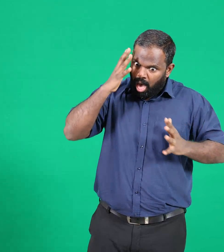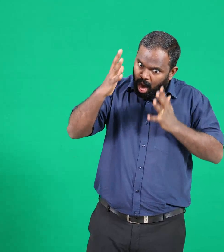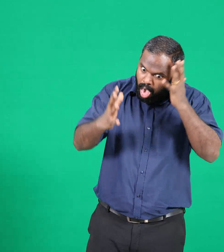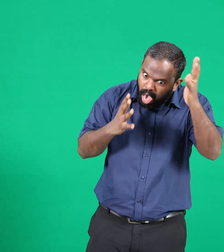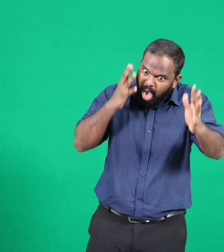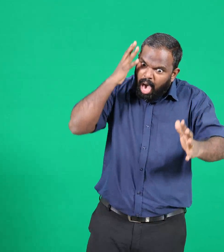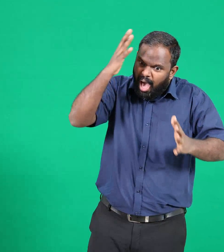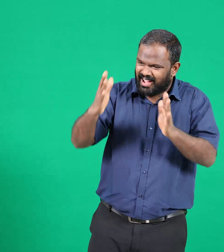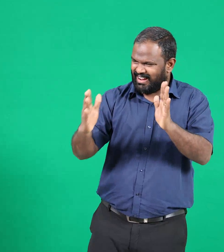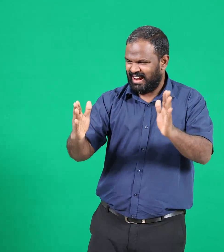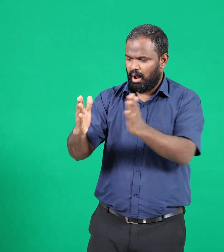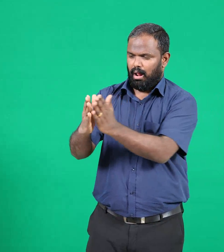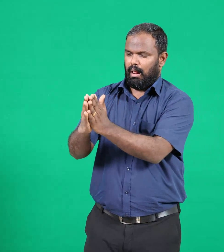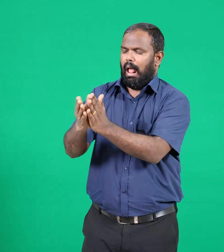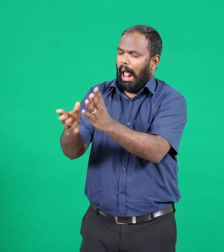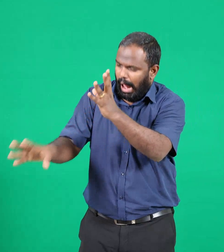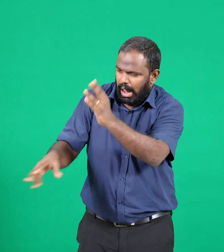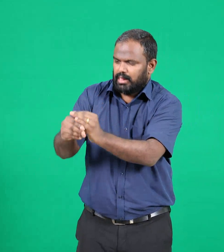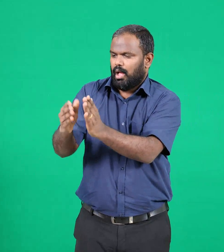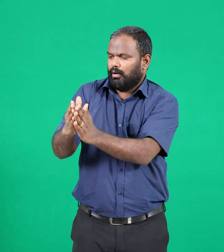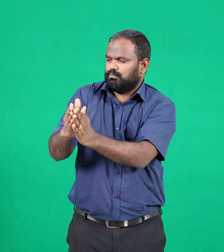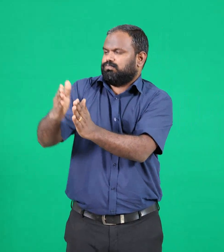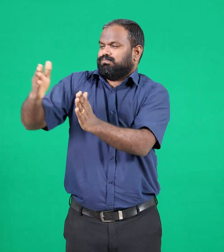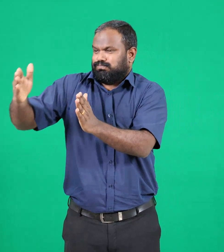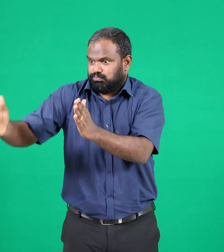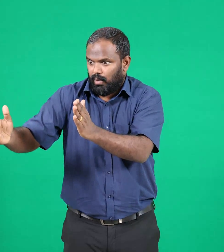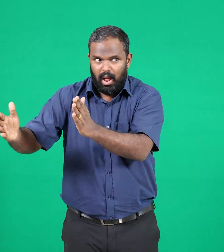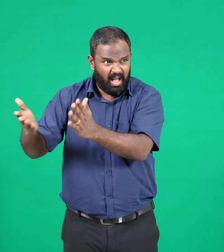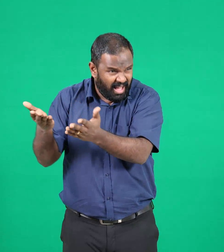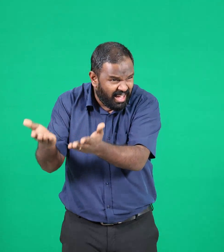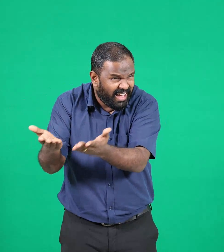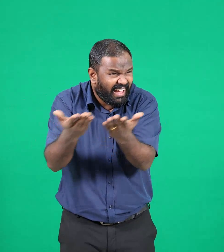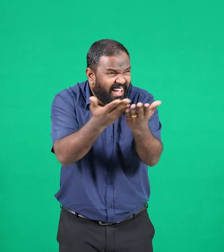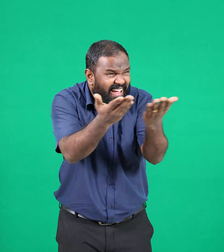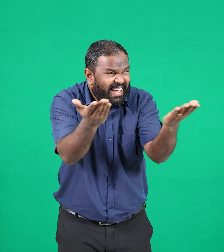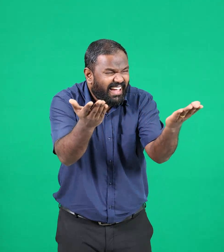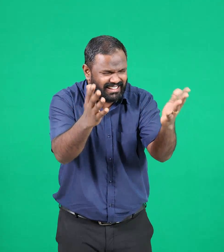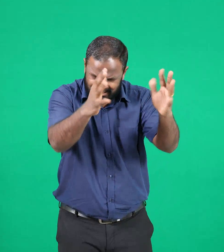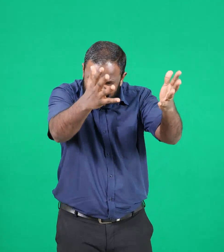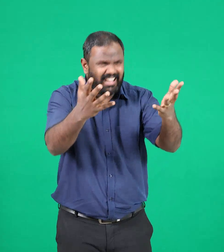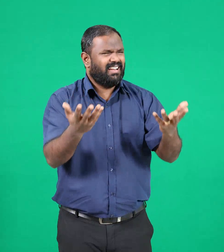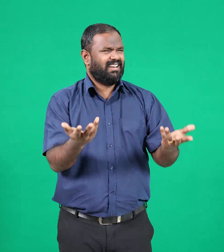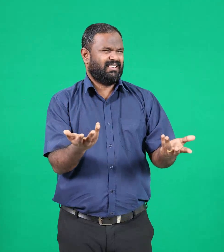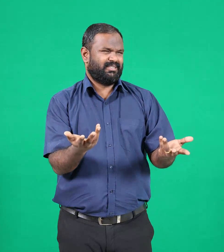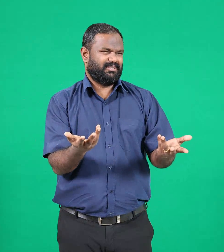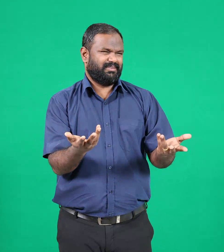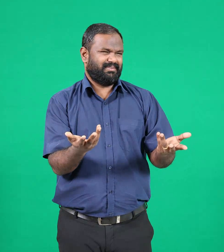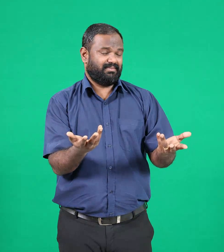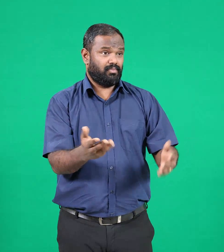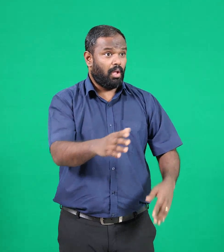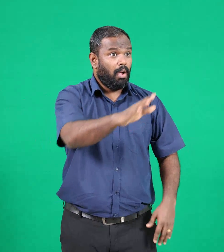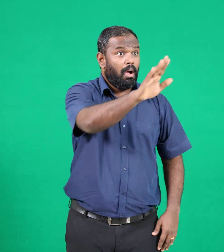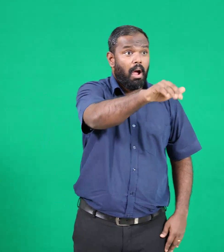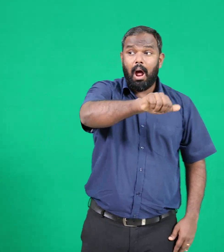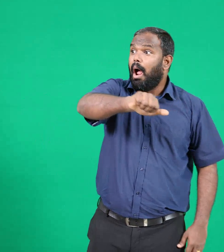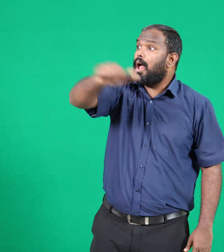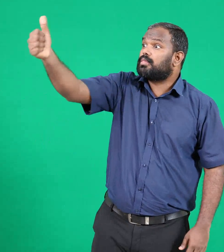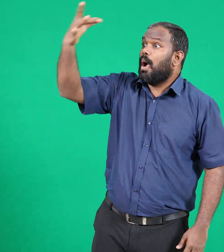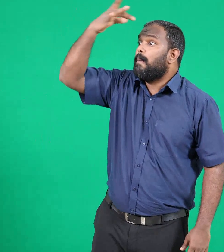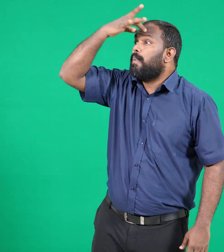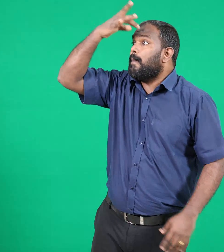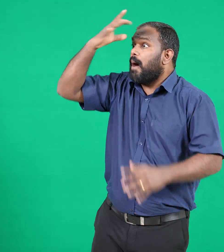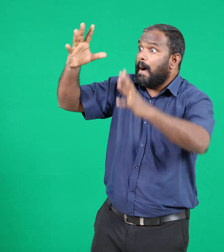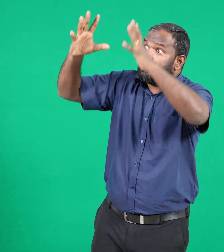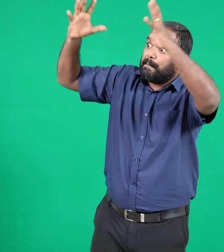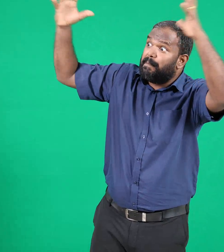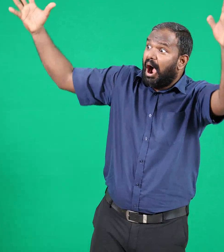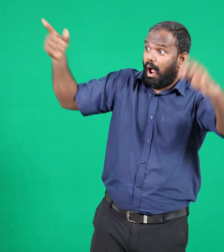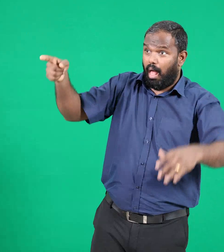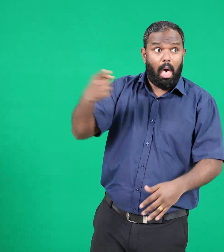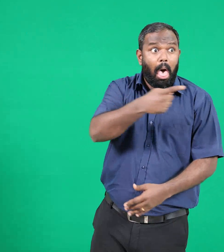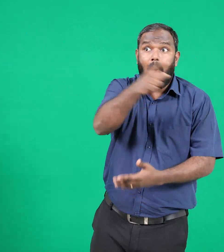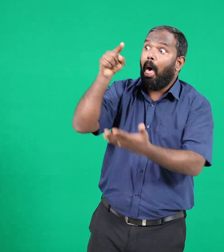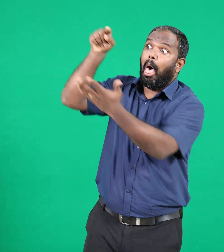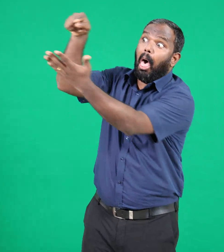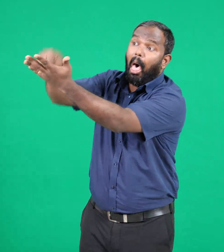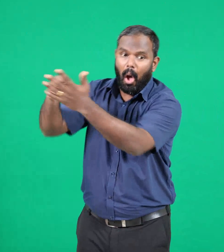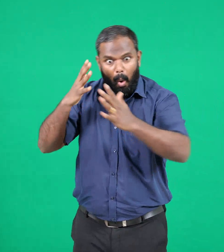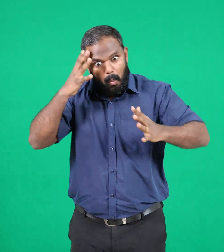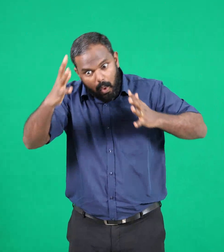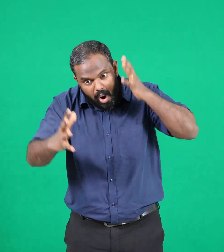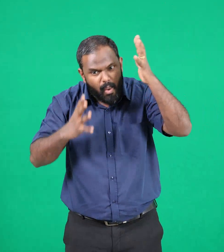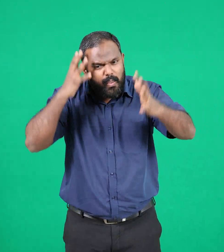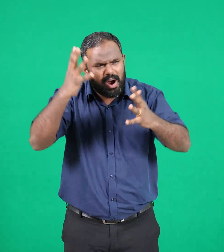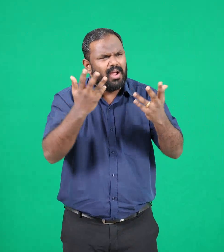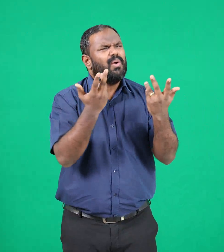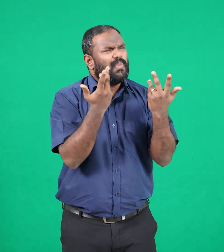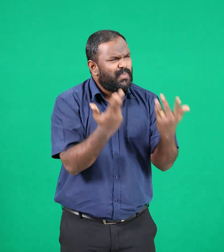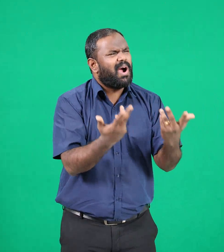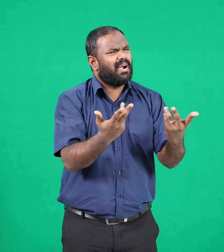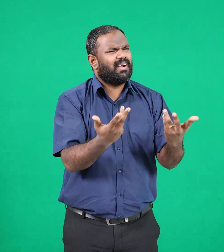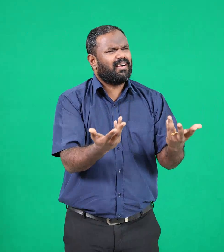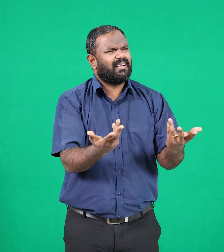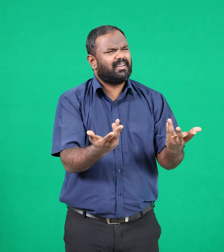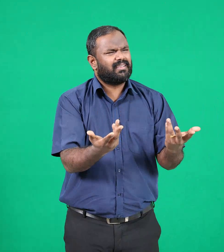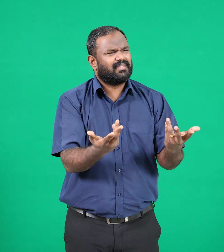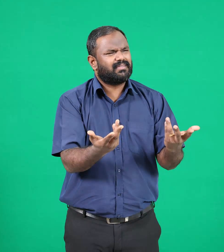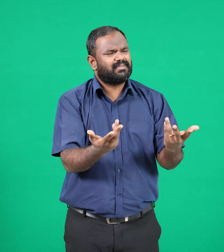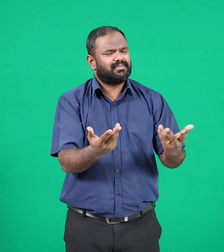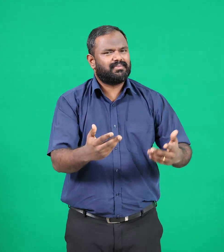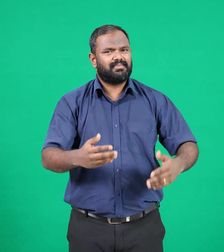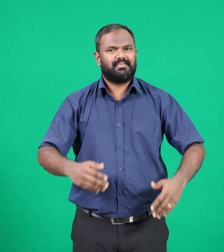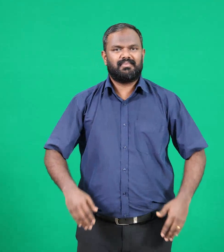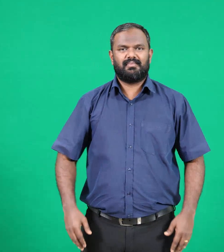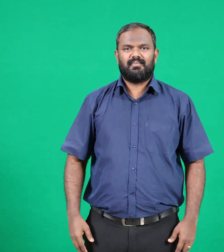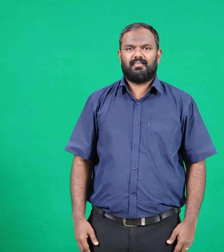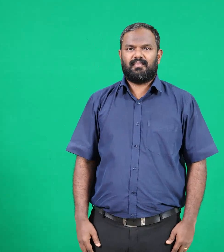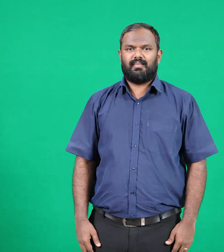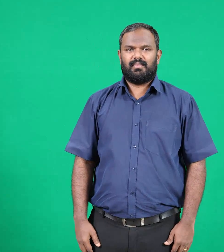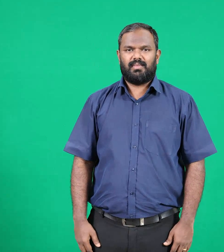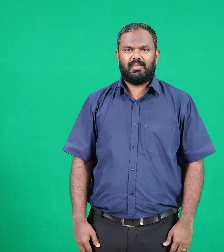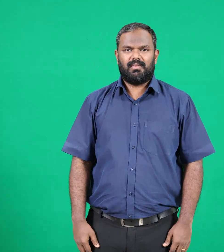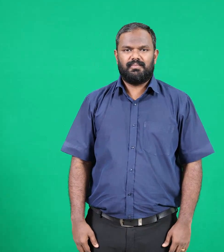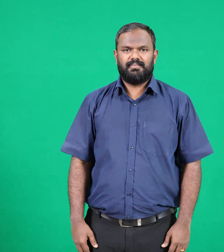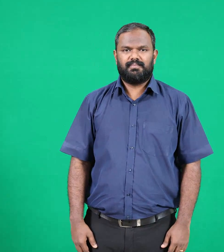So if you cannot do such a small thing, why do you worry about the rest?